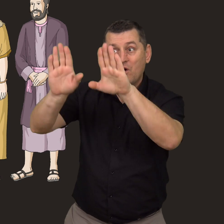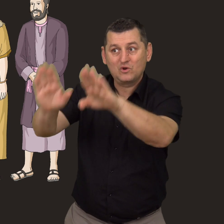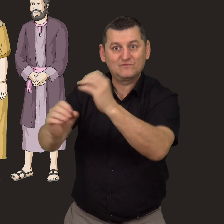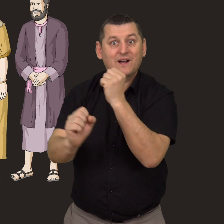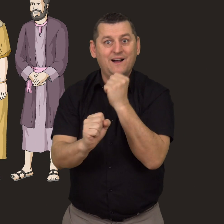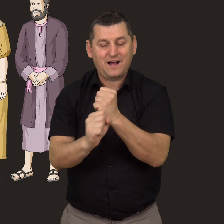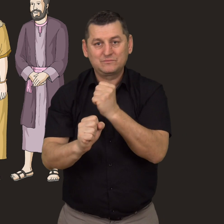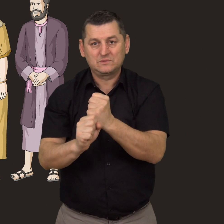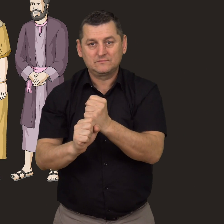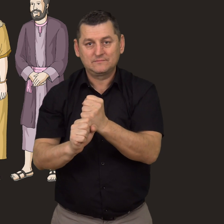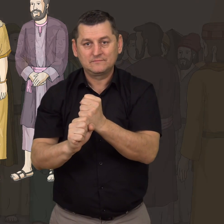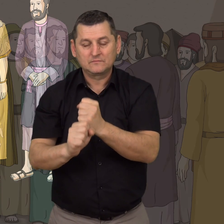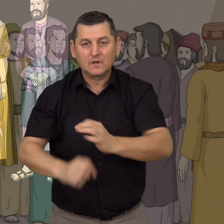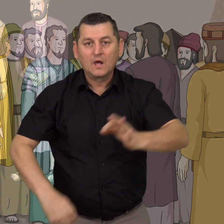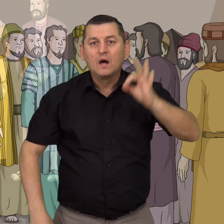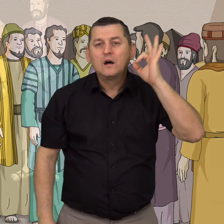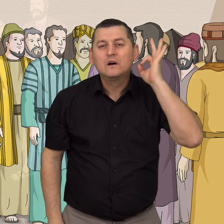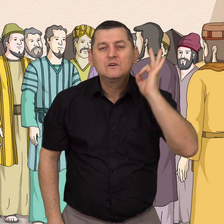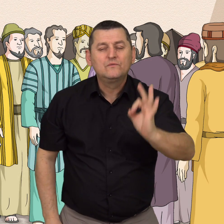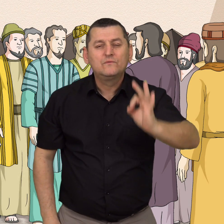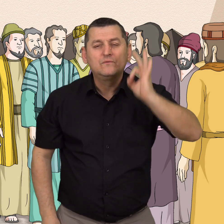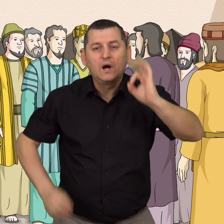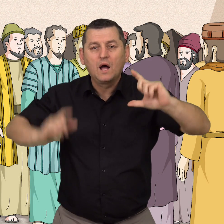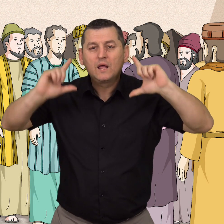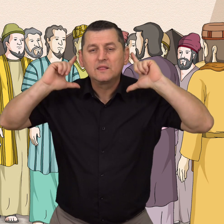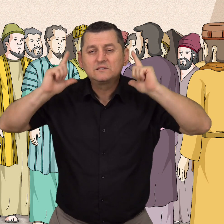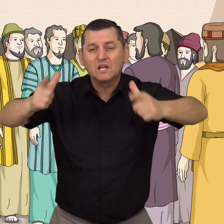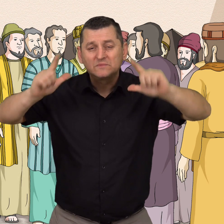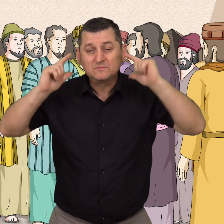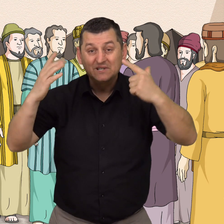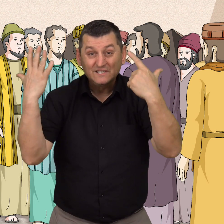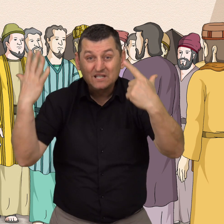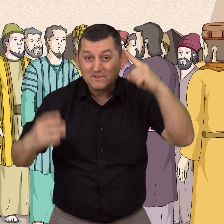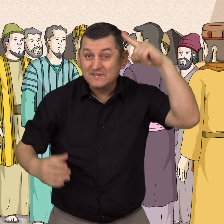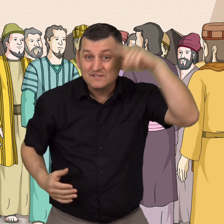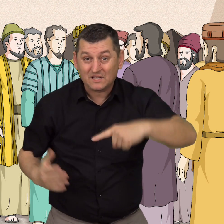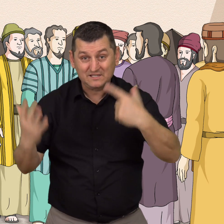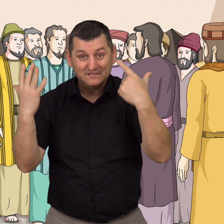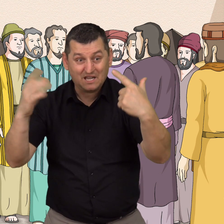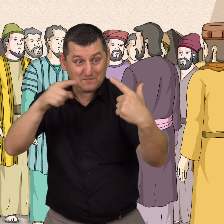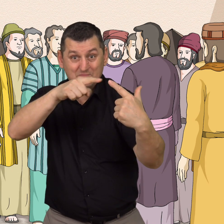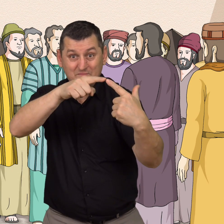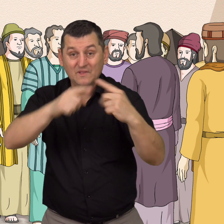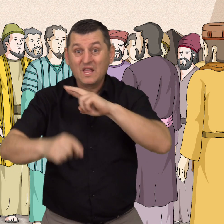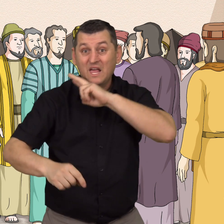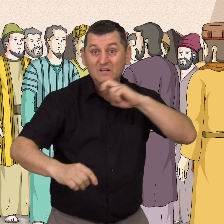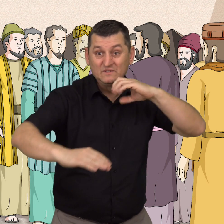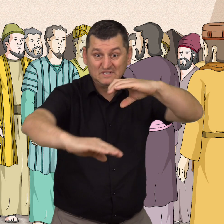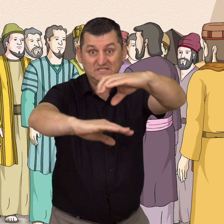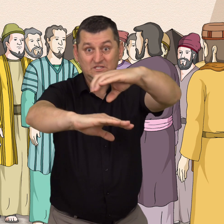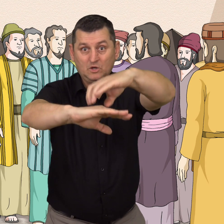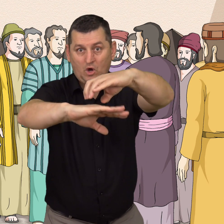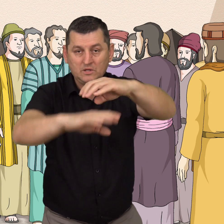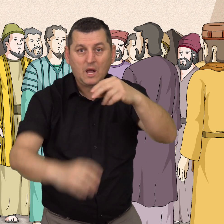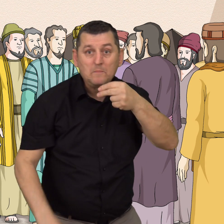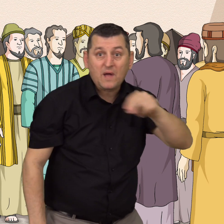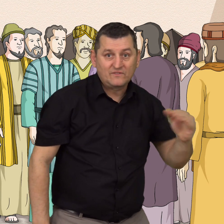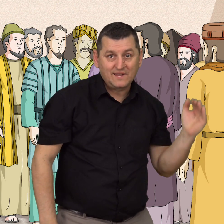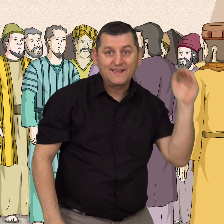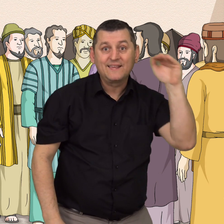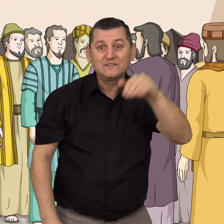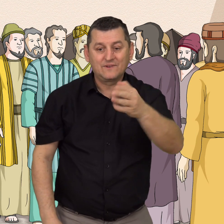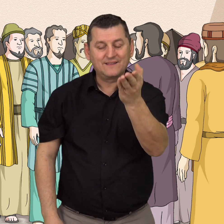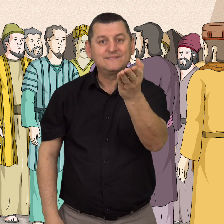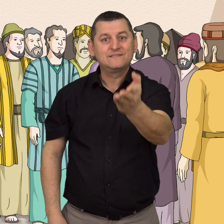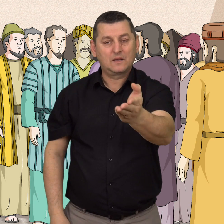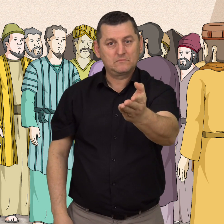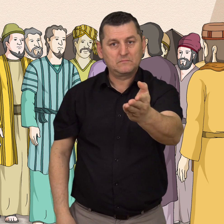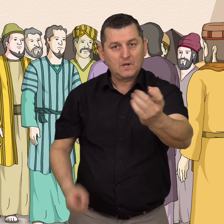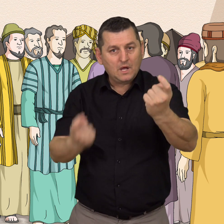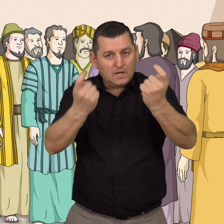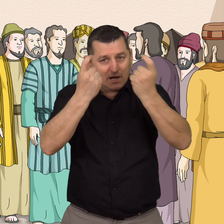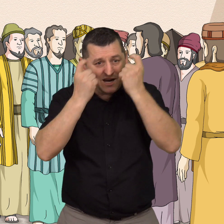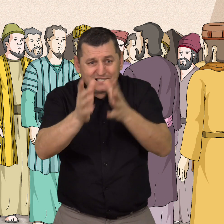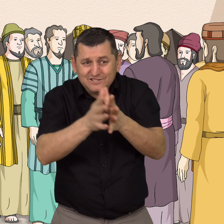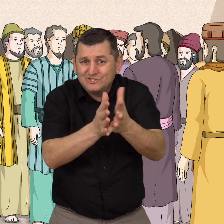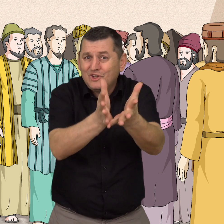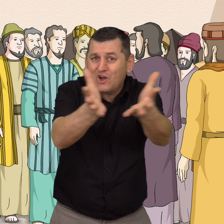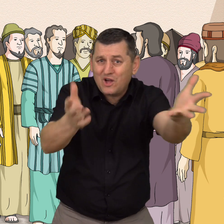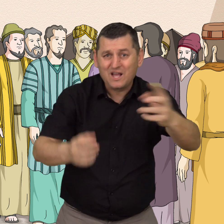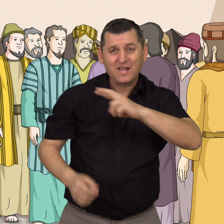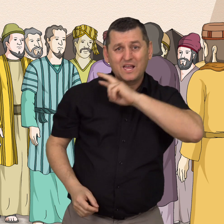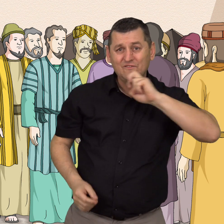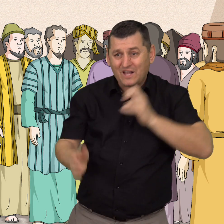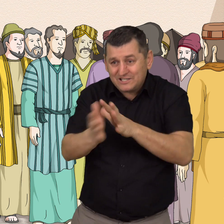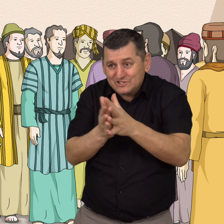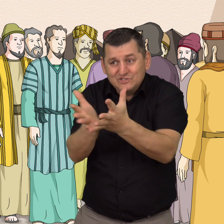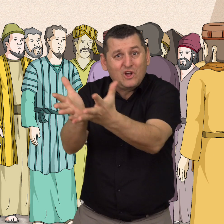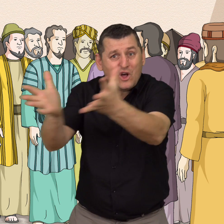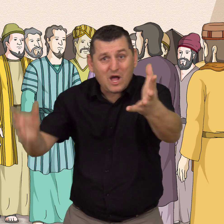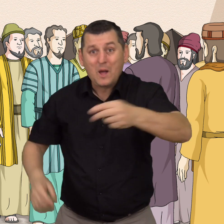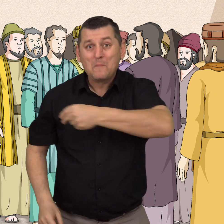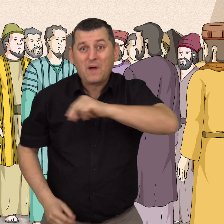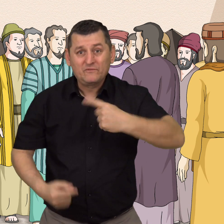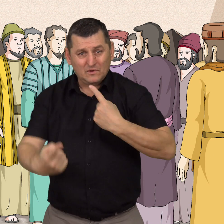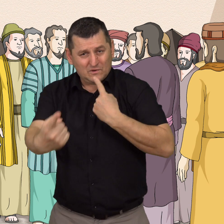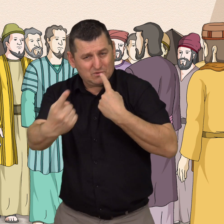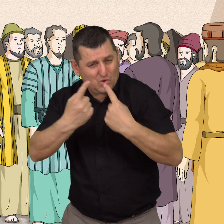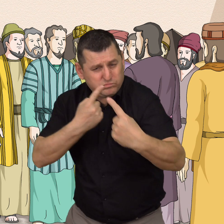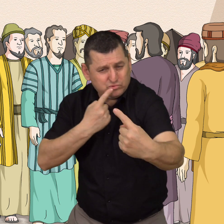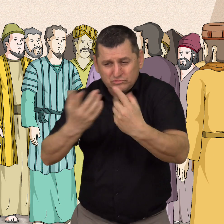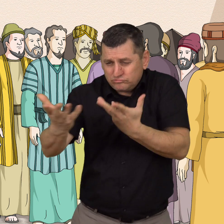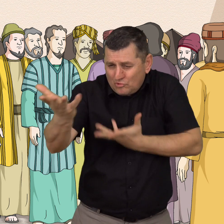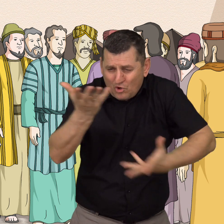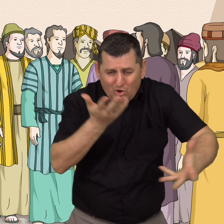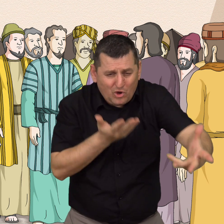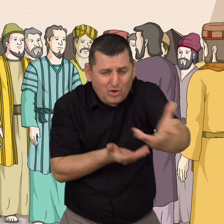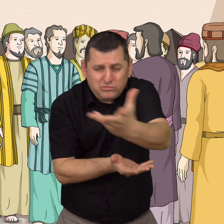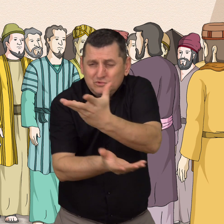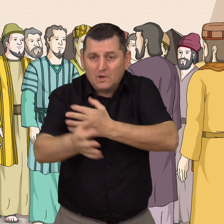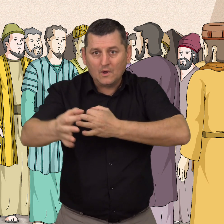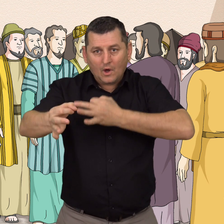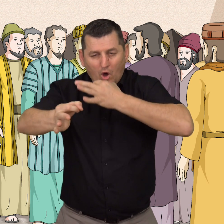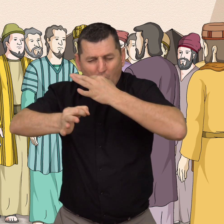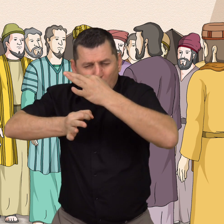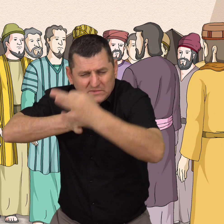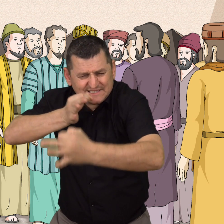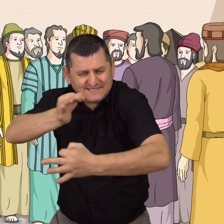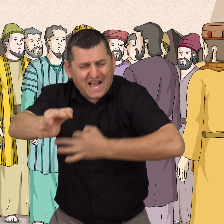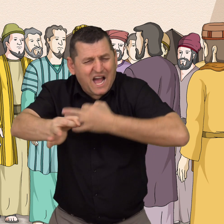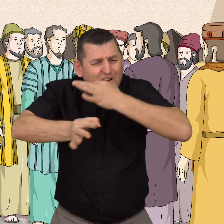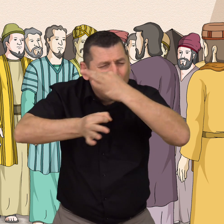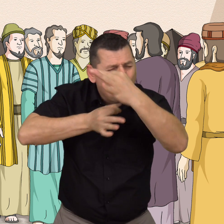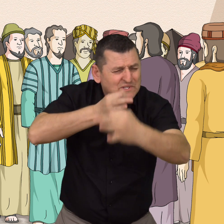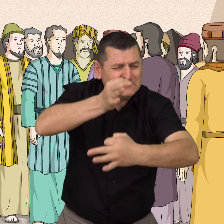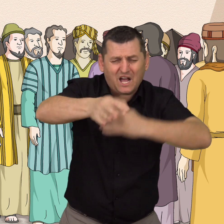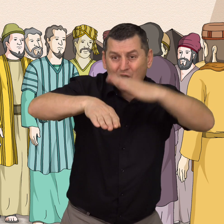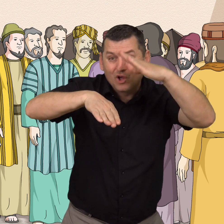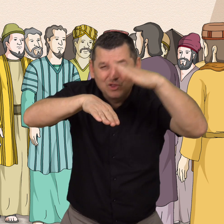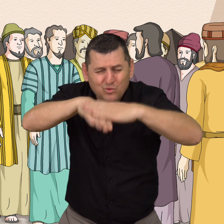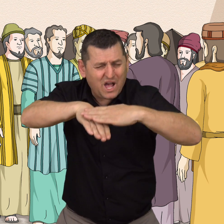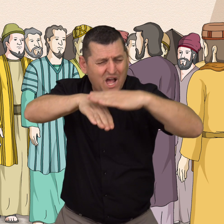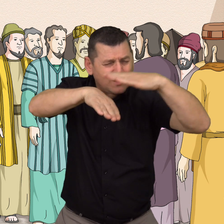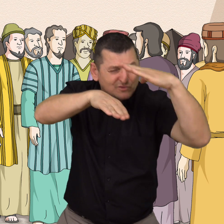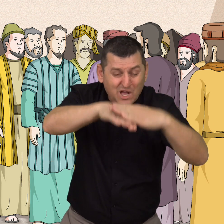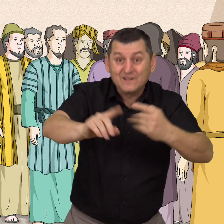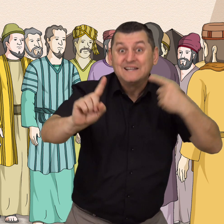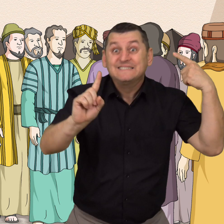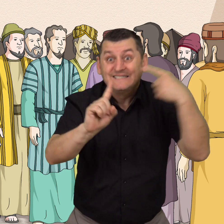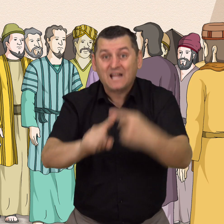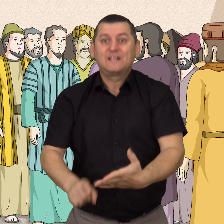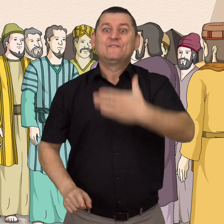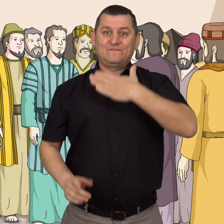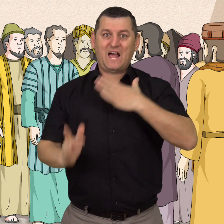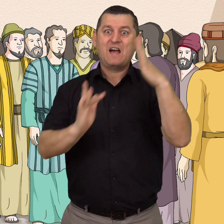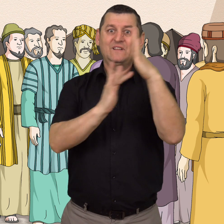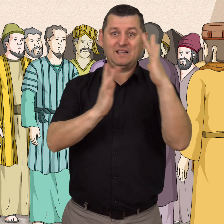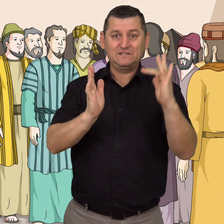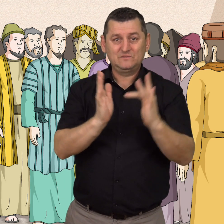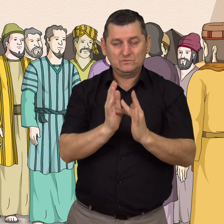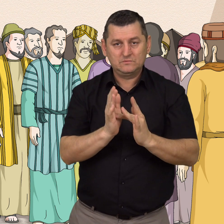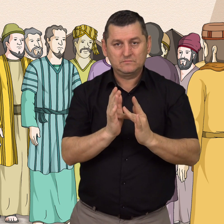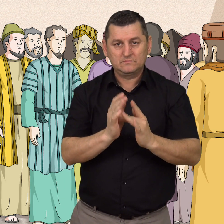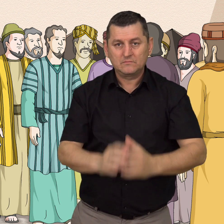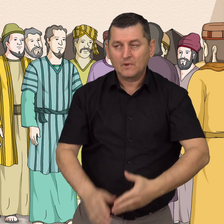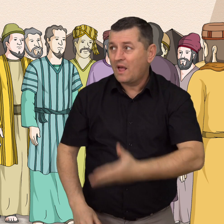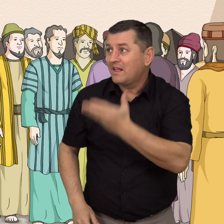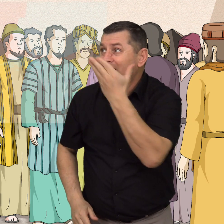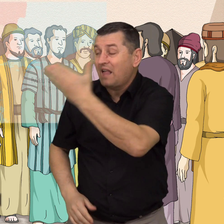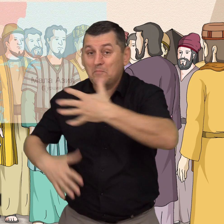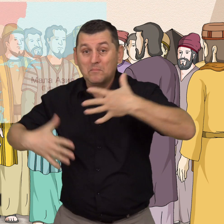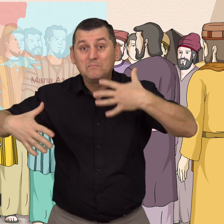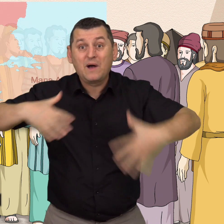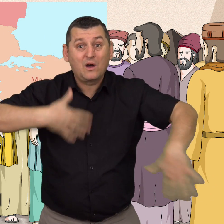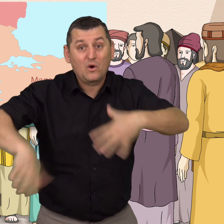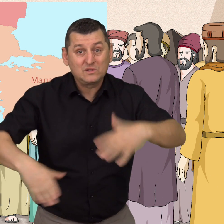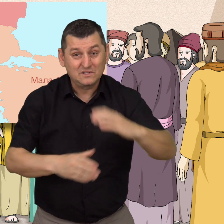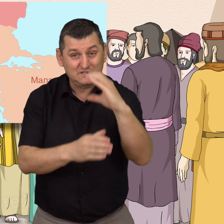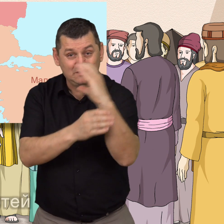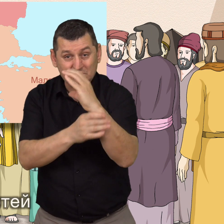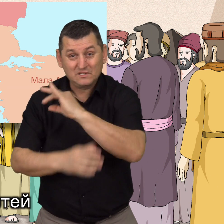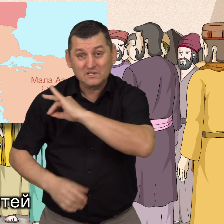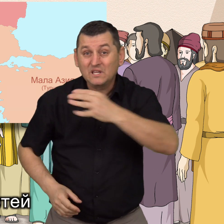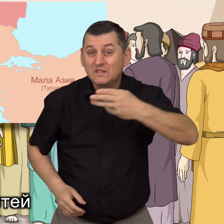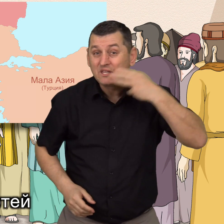Every Sabbath he reasoned in the synagogue, trying to persuade Jews and Greeks alike.